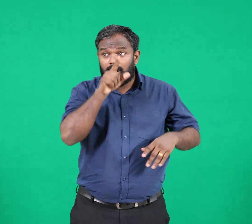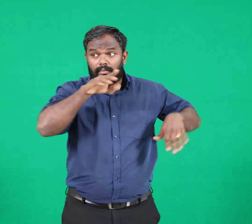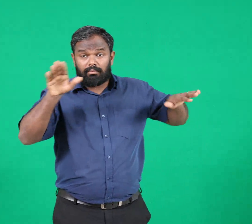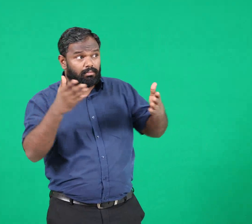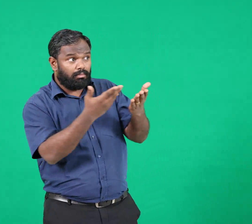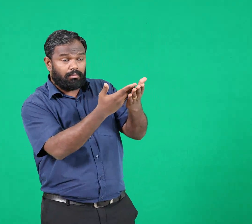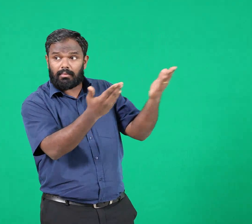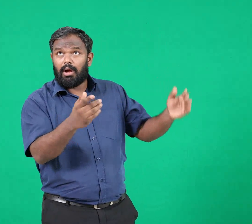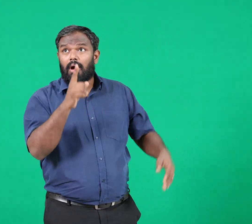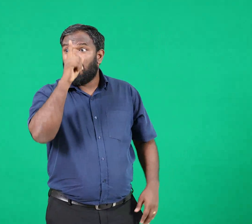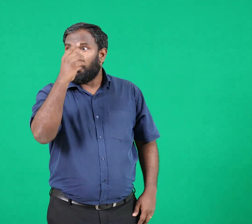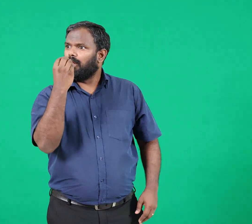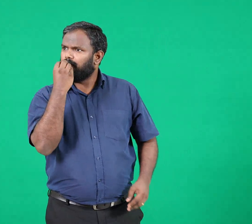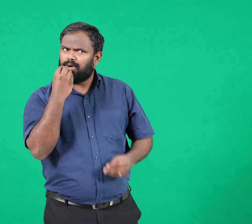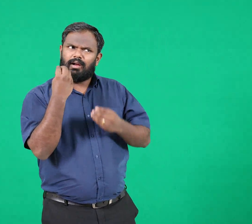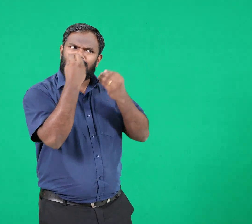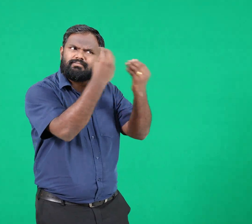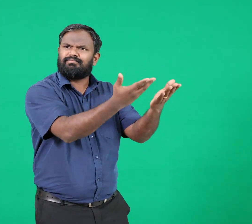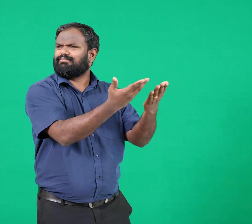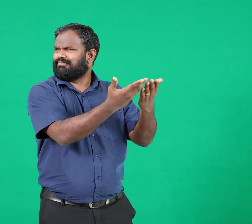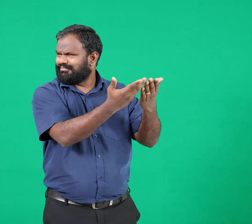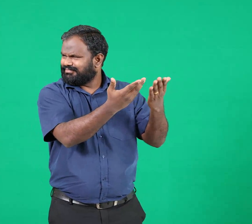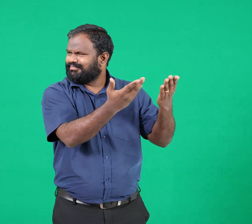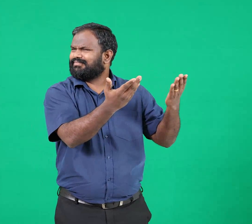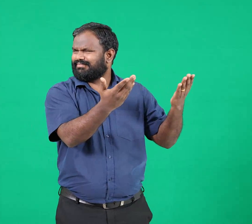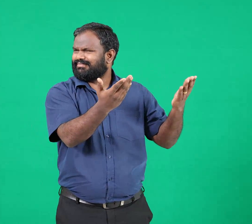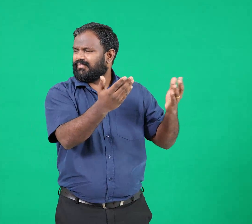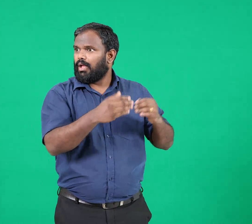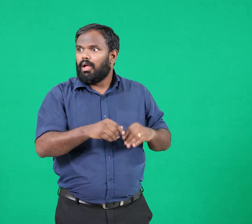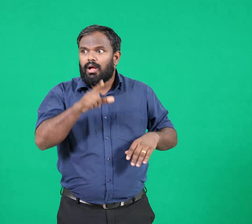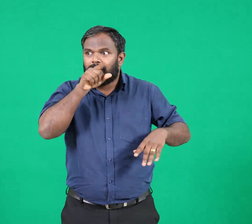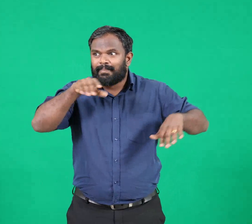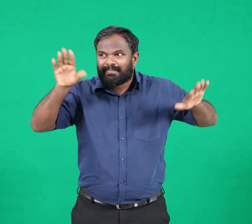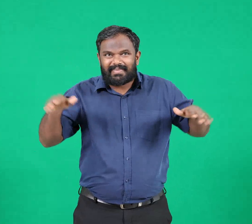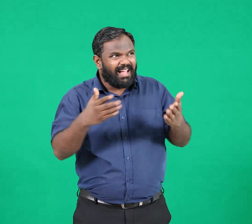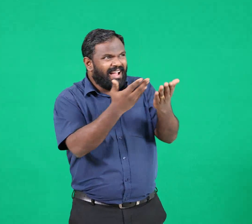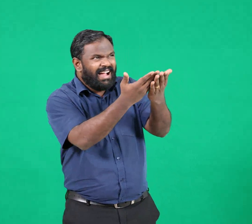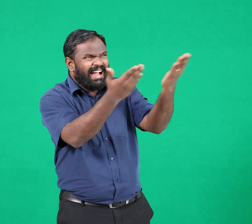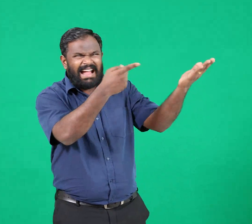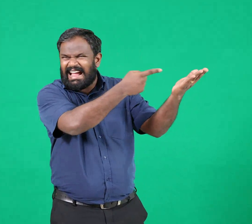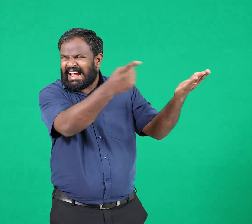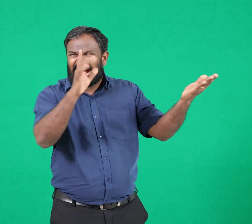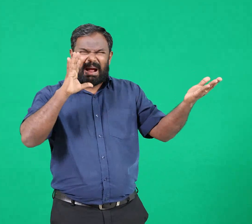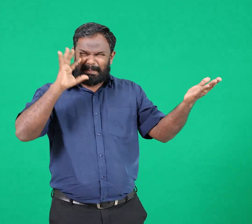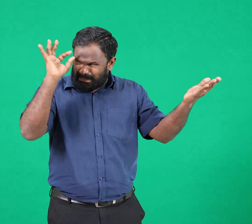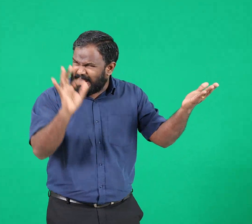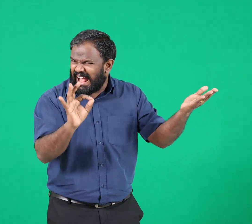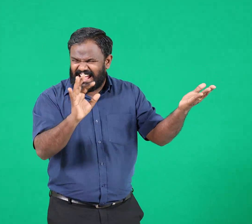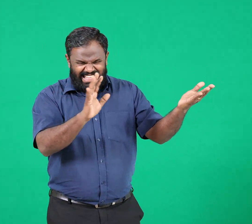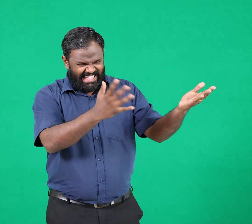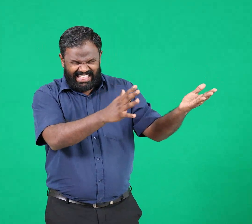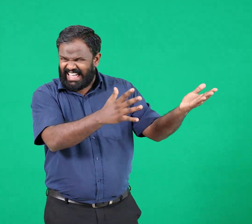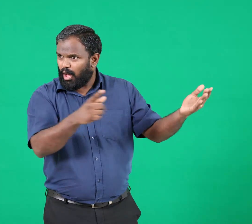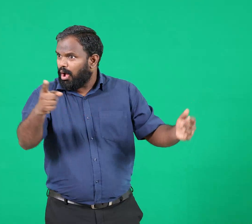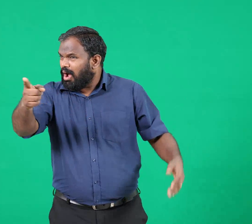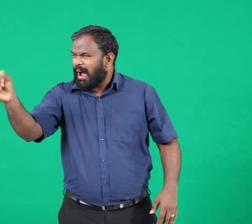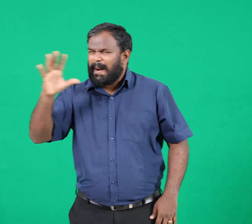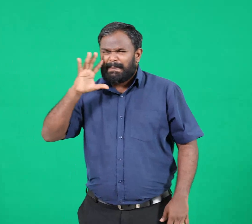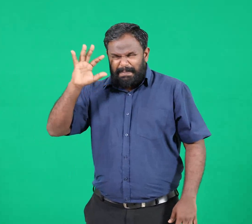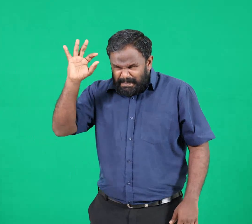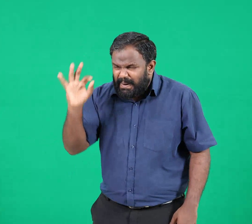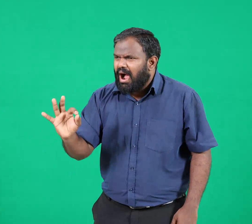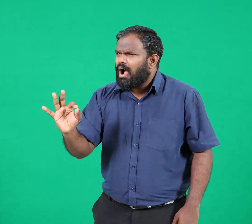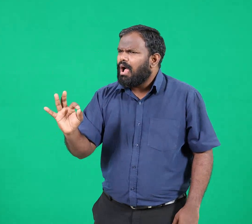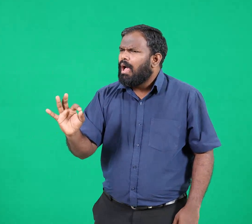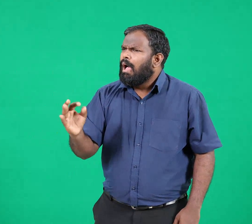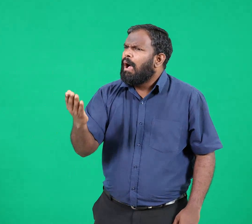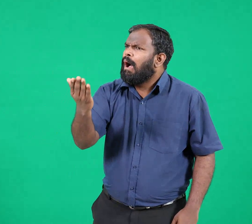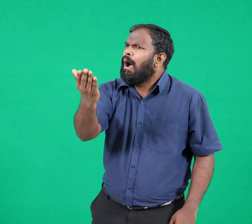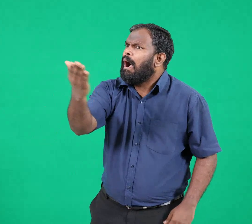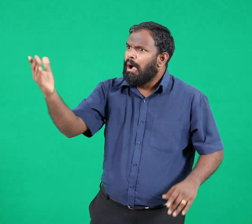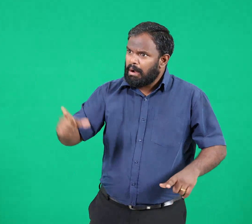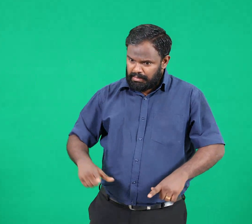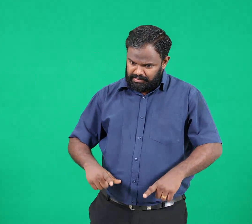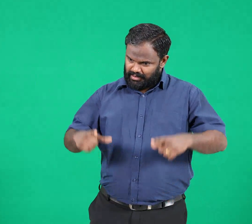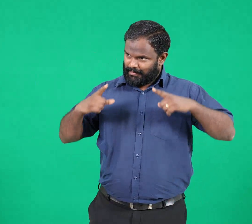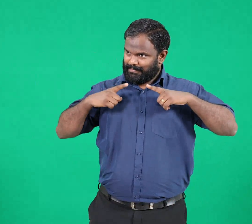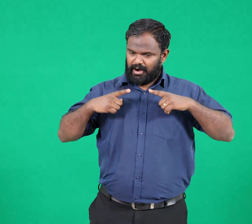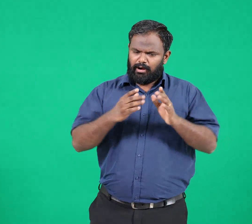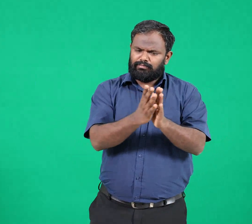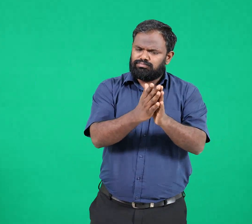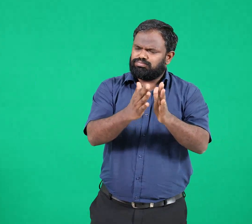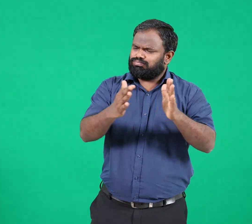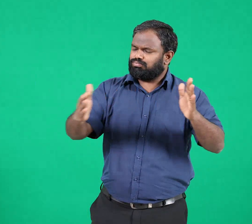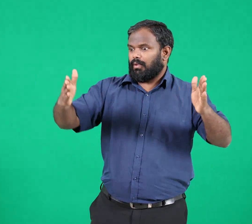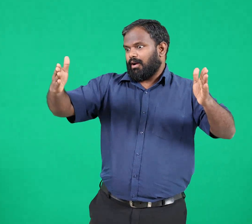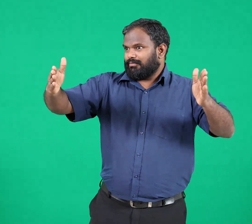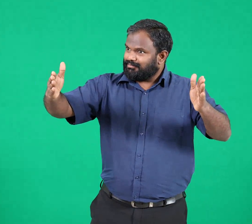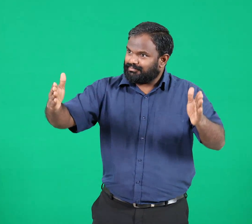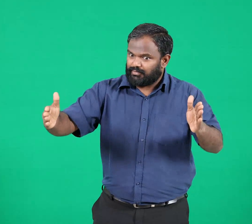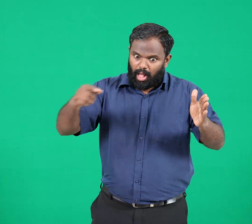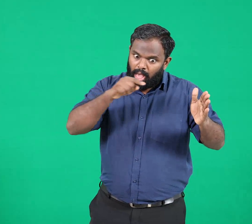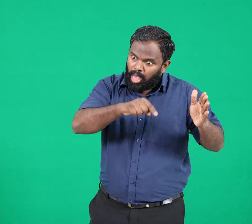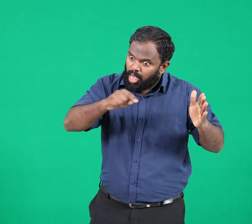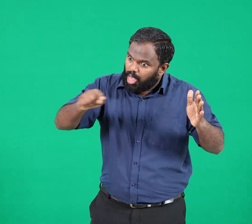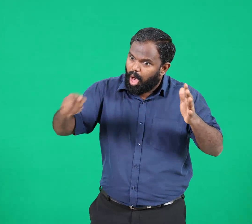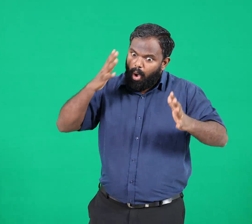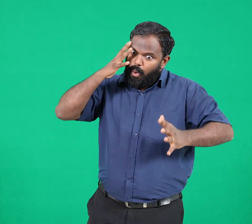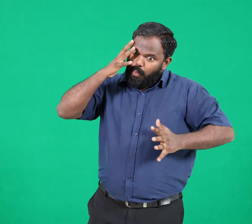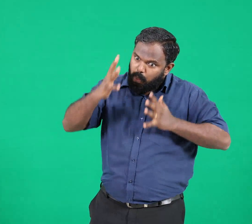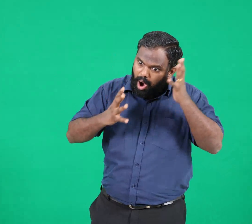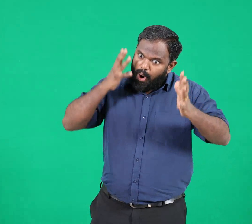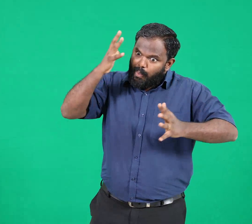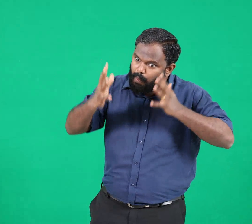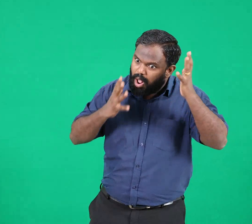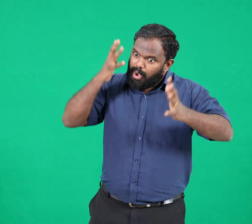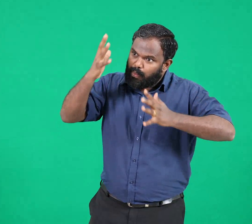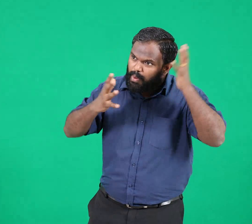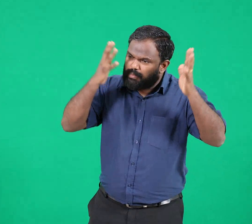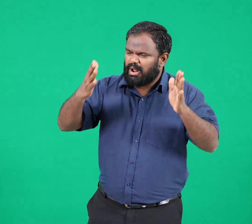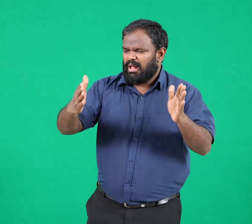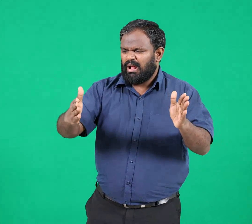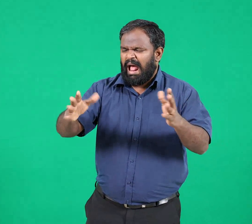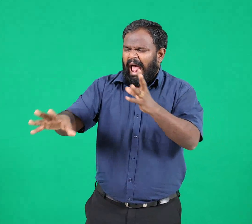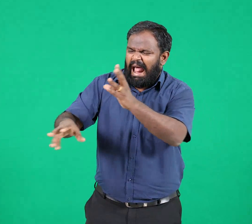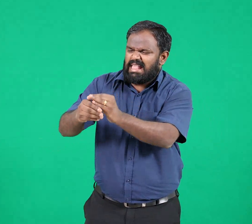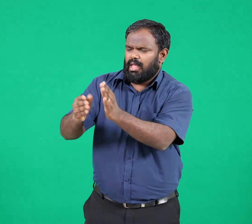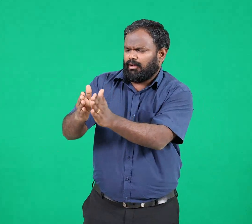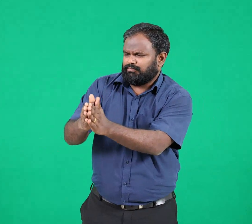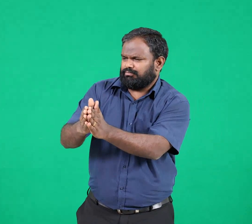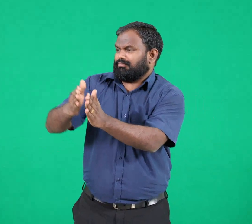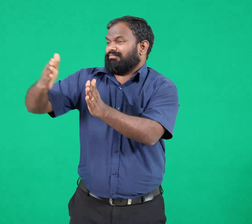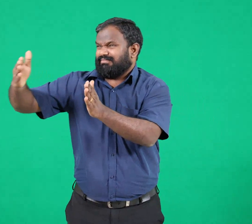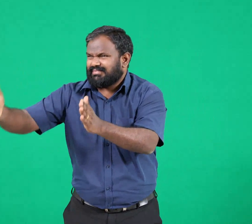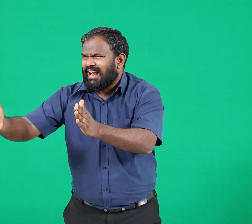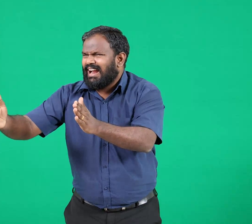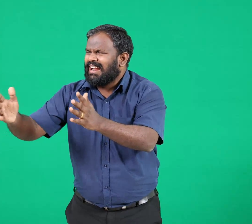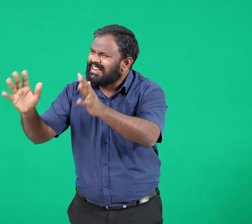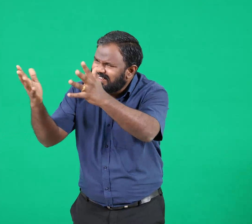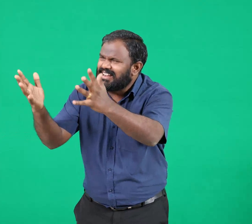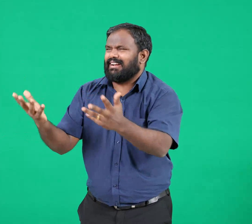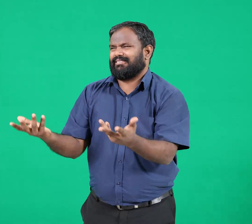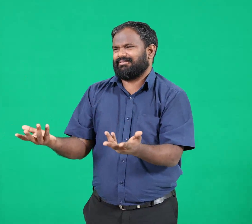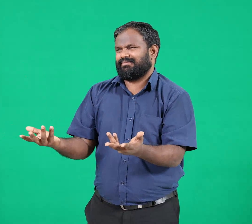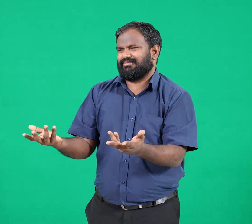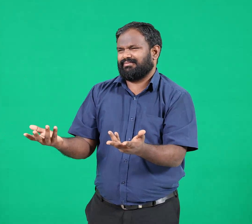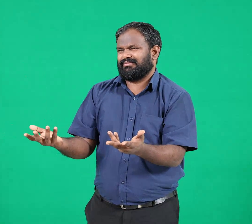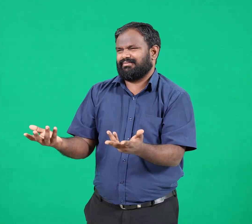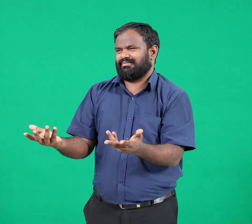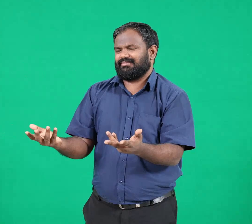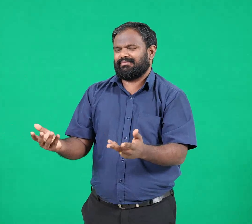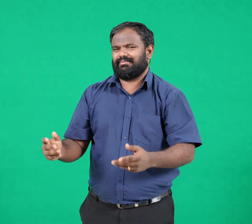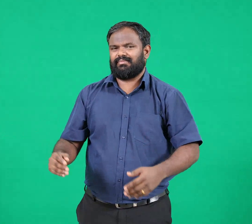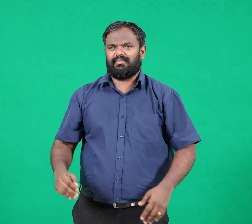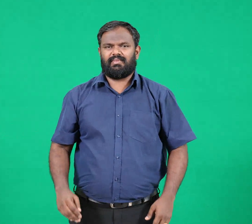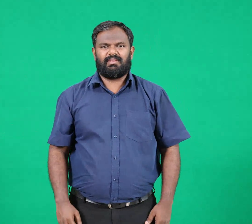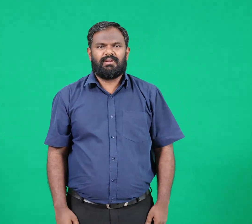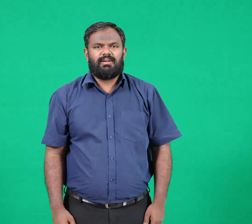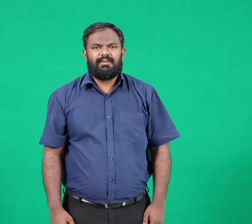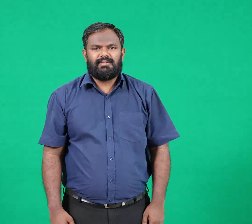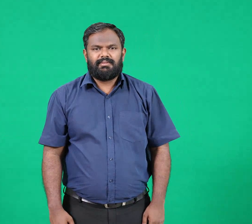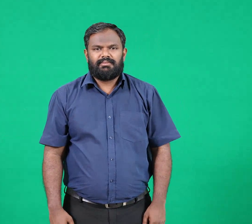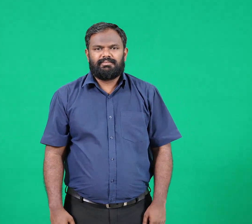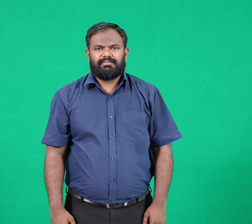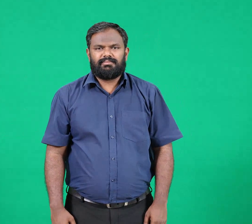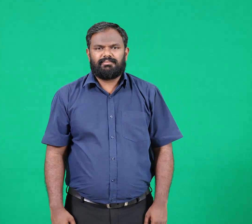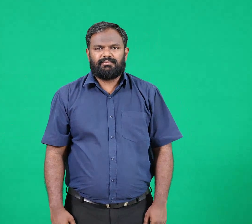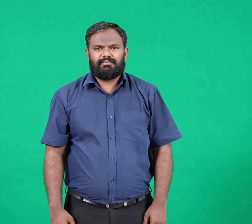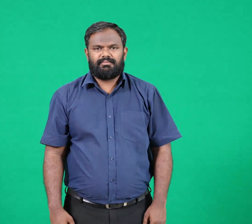Are you not much more valuable than they? Who of you by worrying can add a single hour to his life?